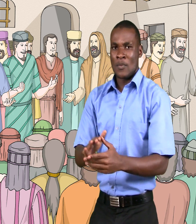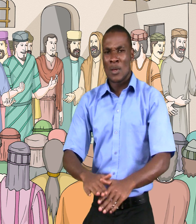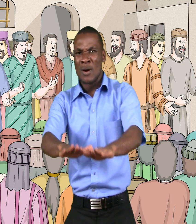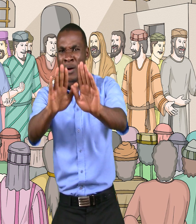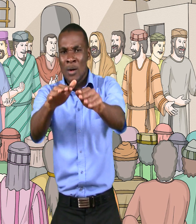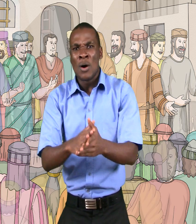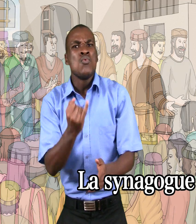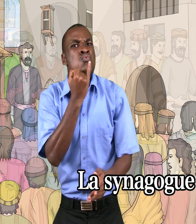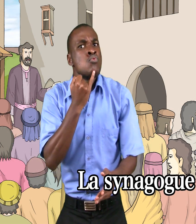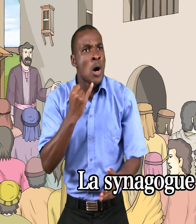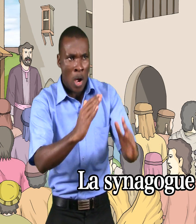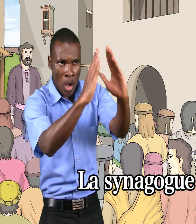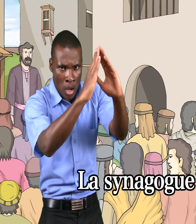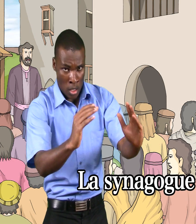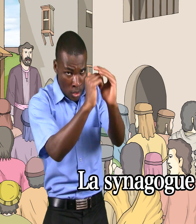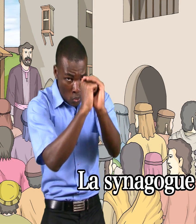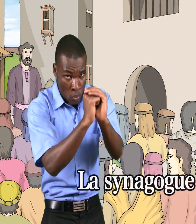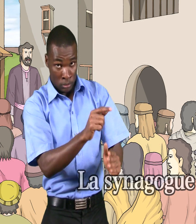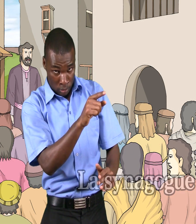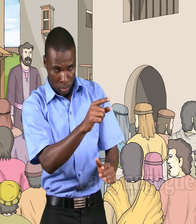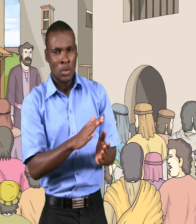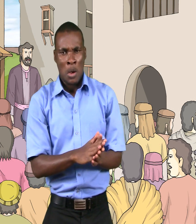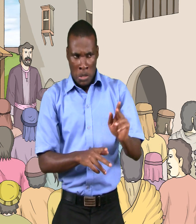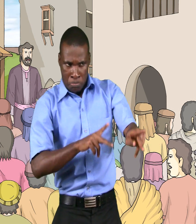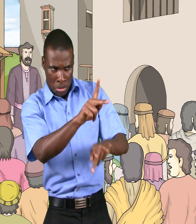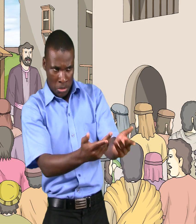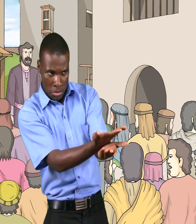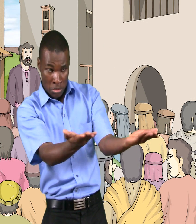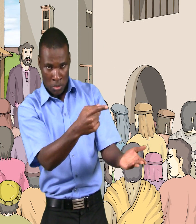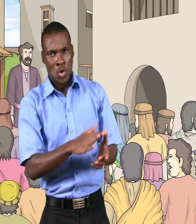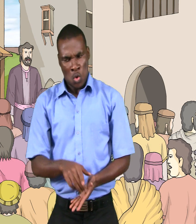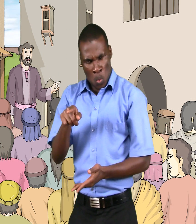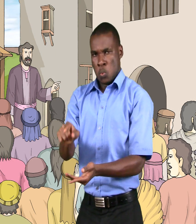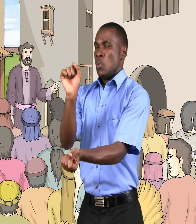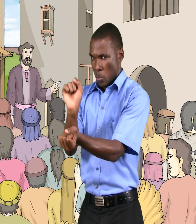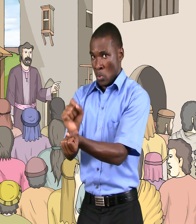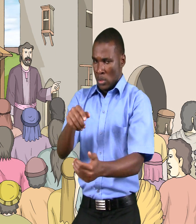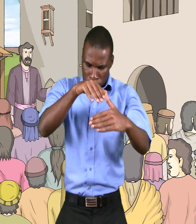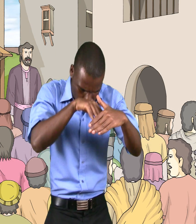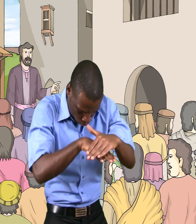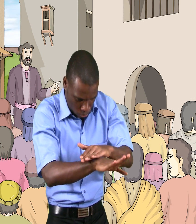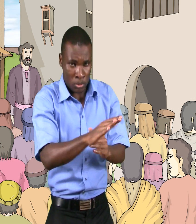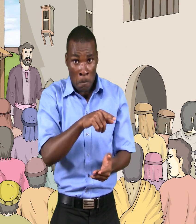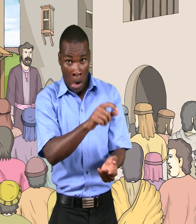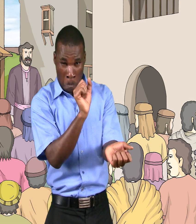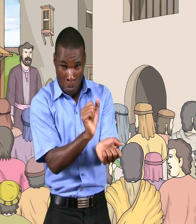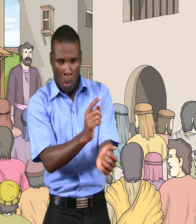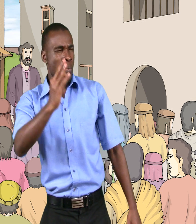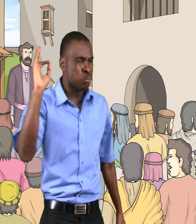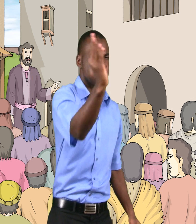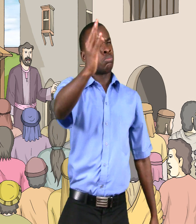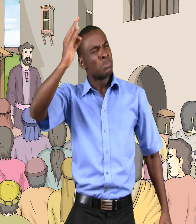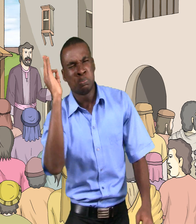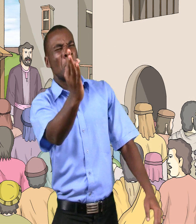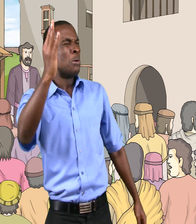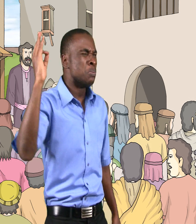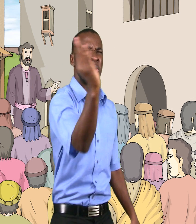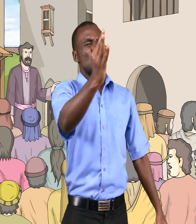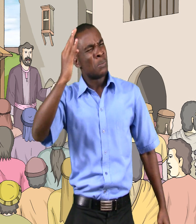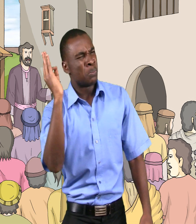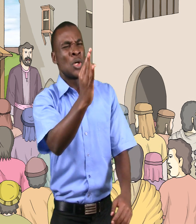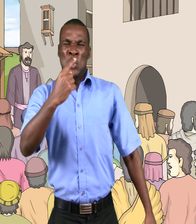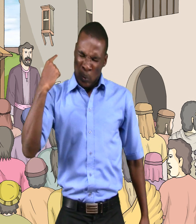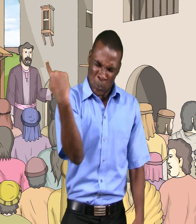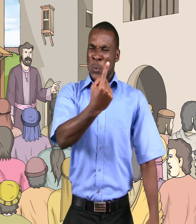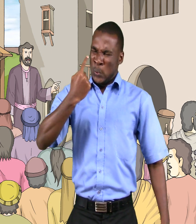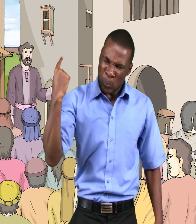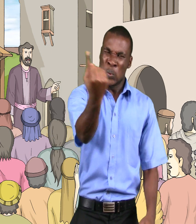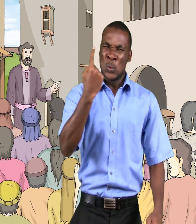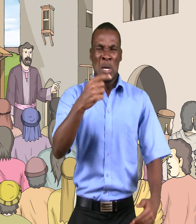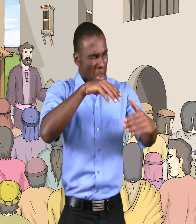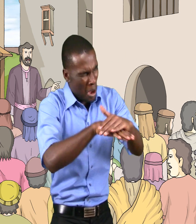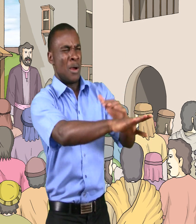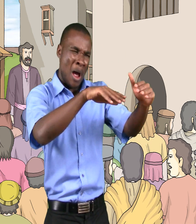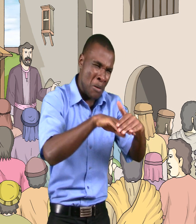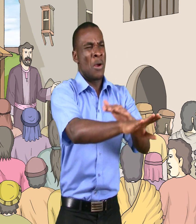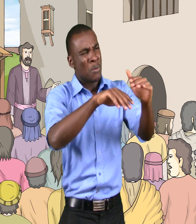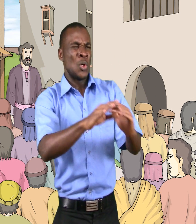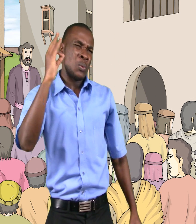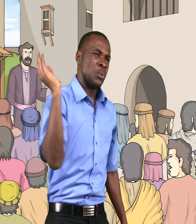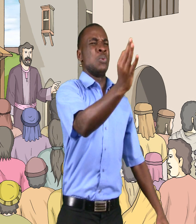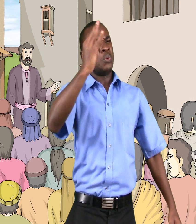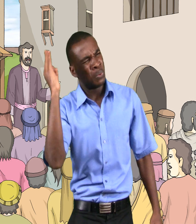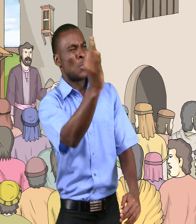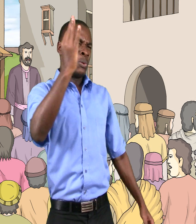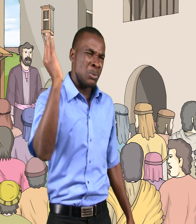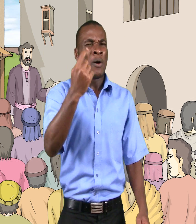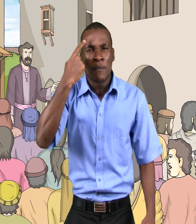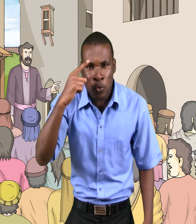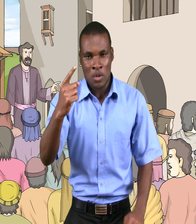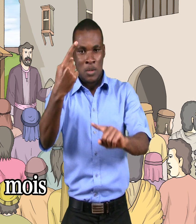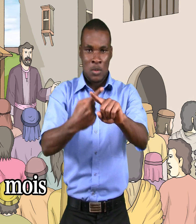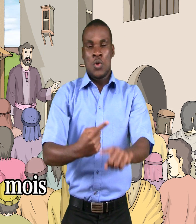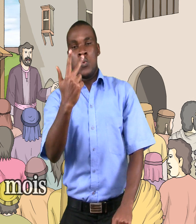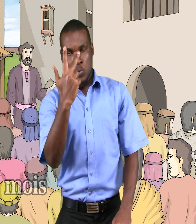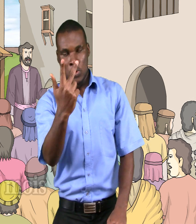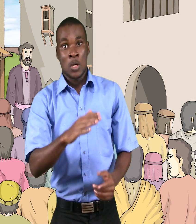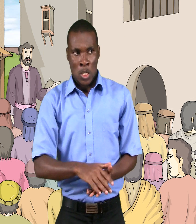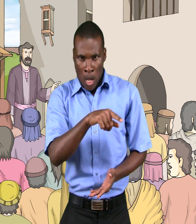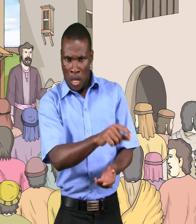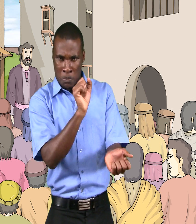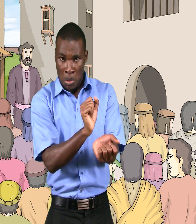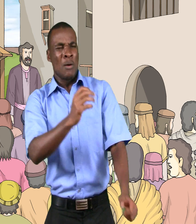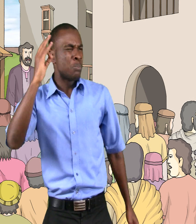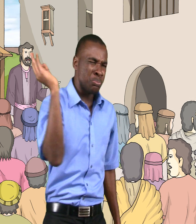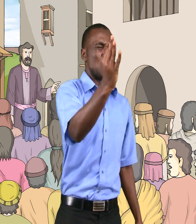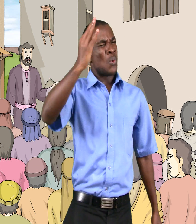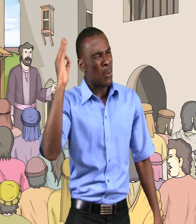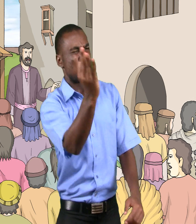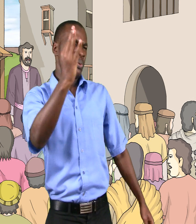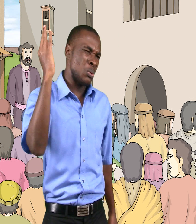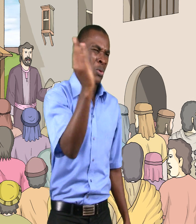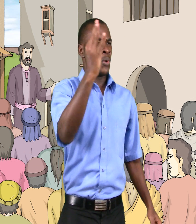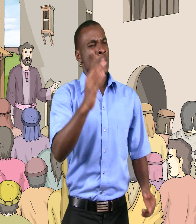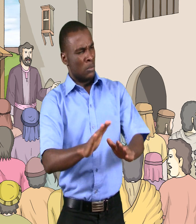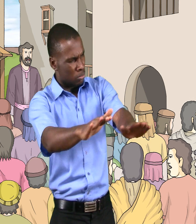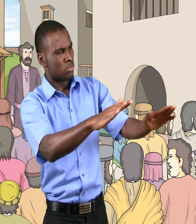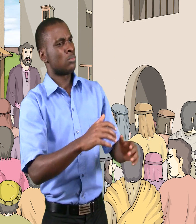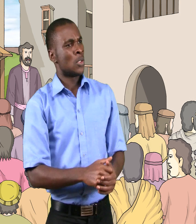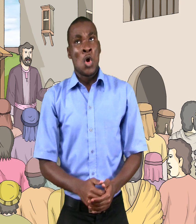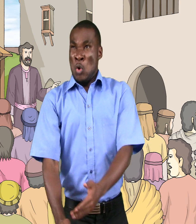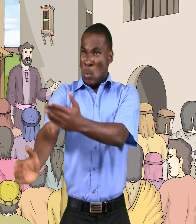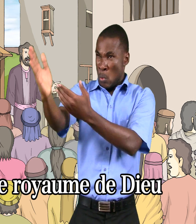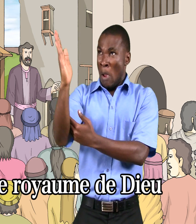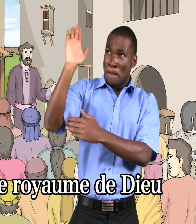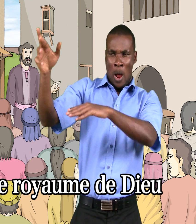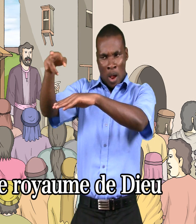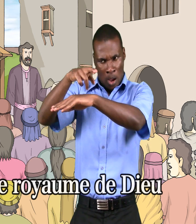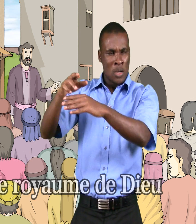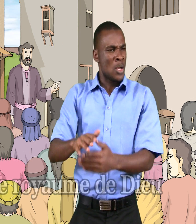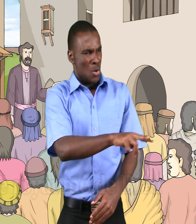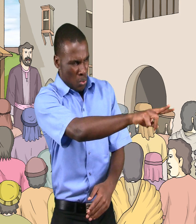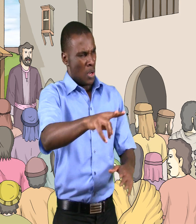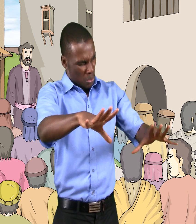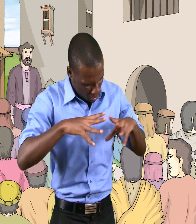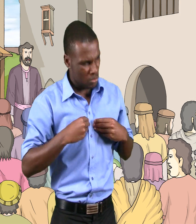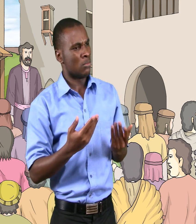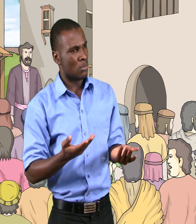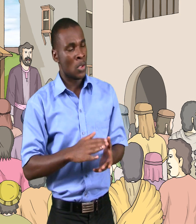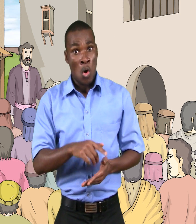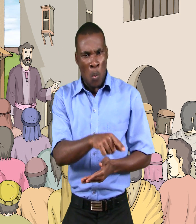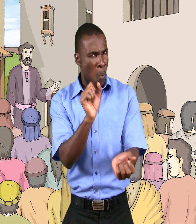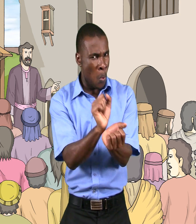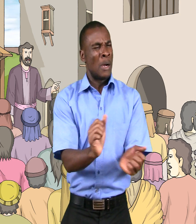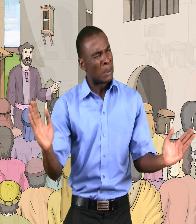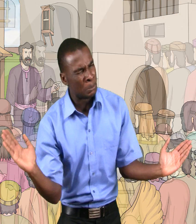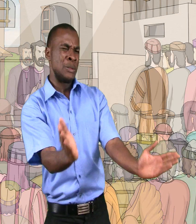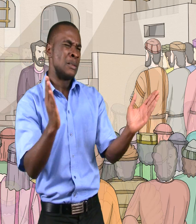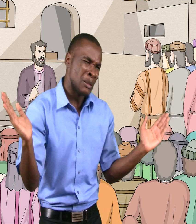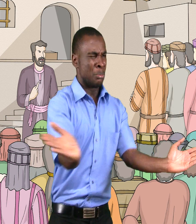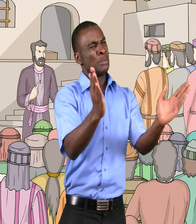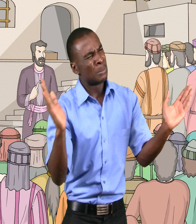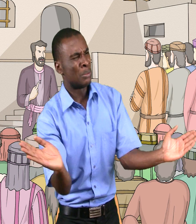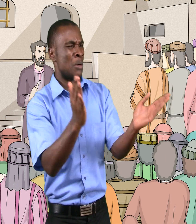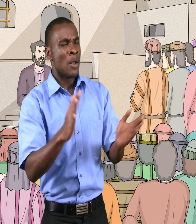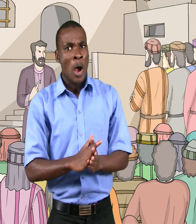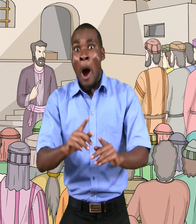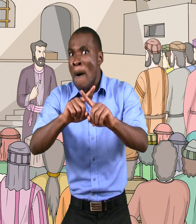Then Paul went into the synagogue and spoke boldly there for three months, arguing persuasively about the kingdom of God.